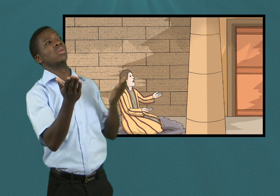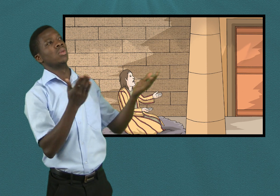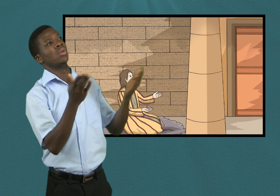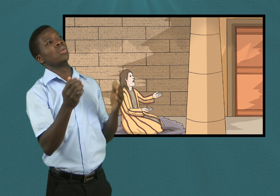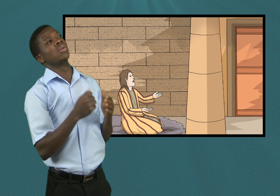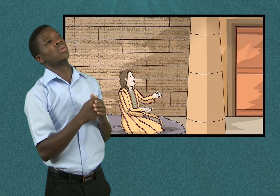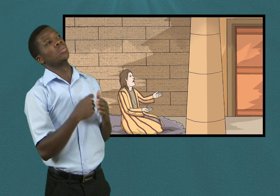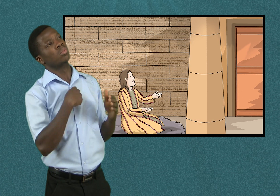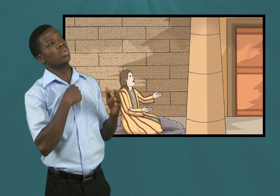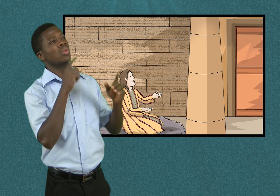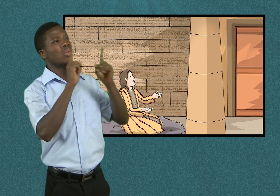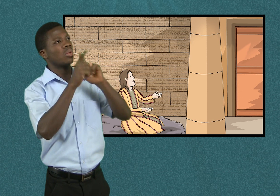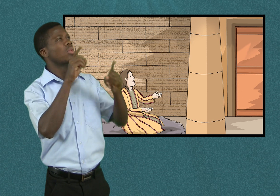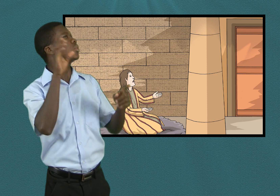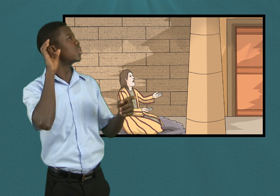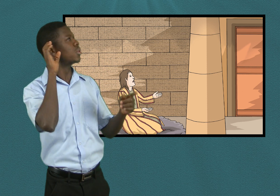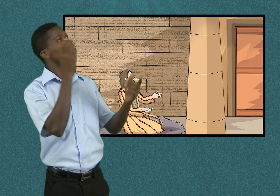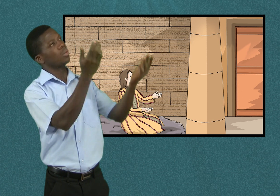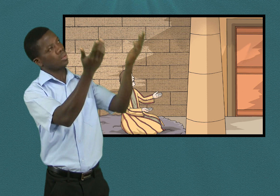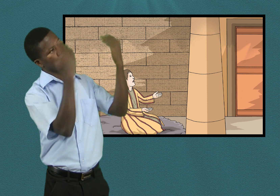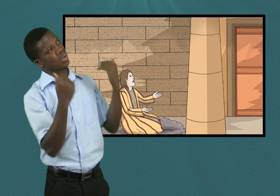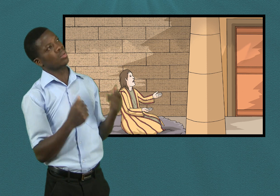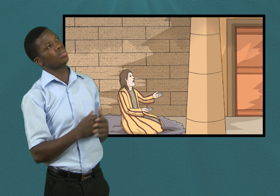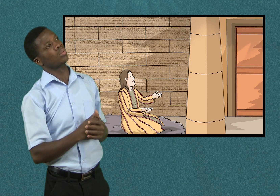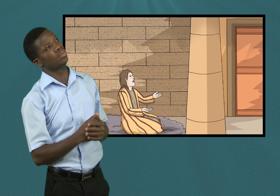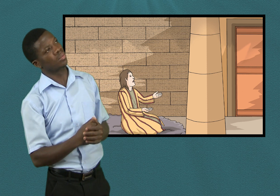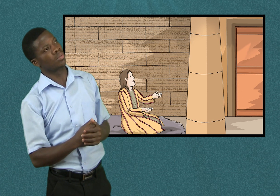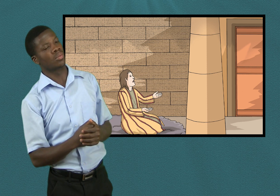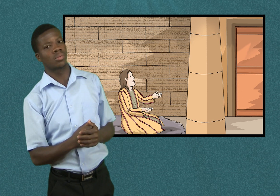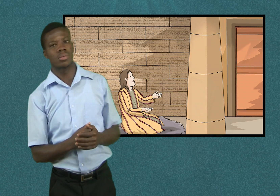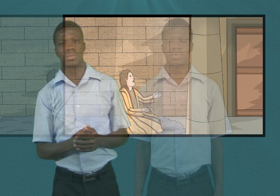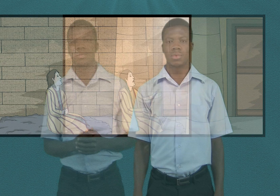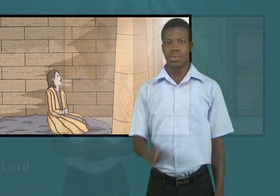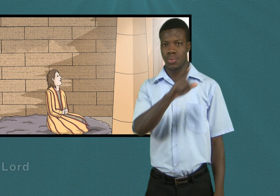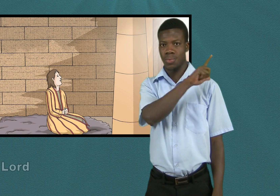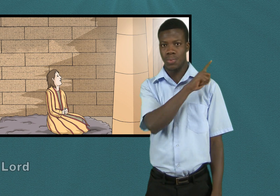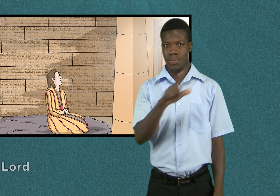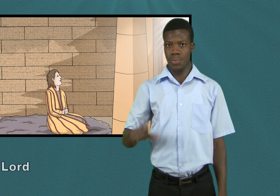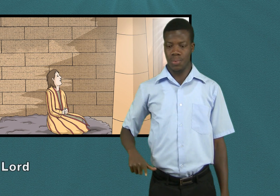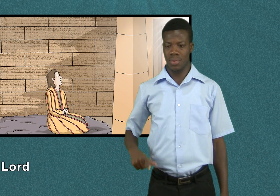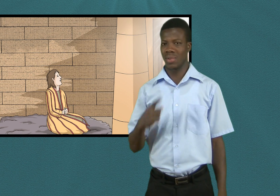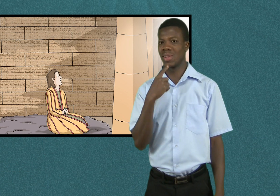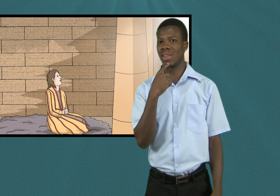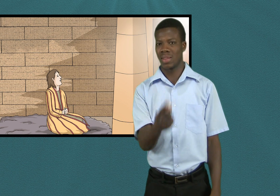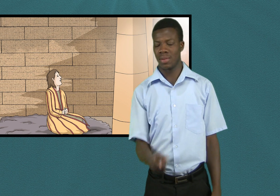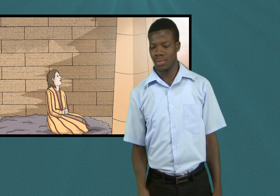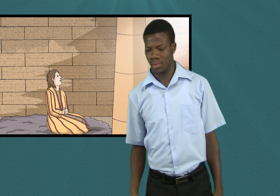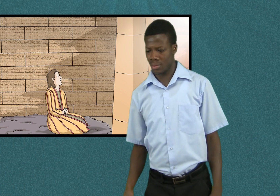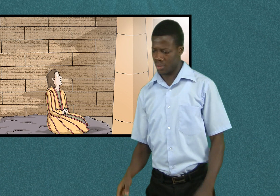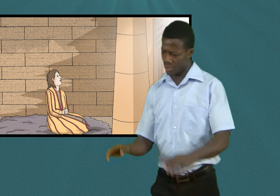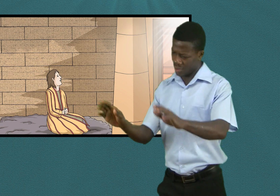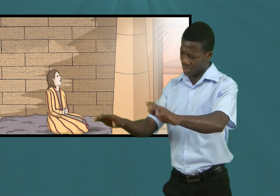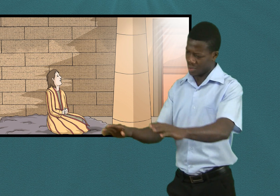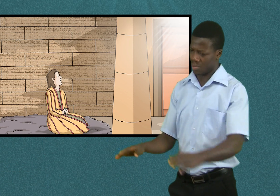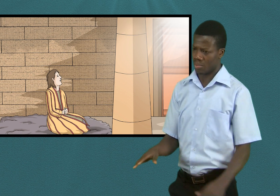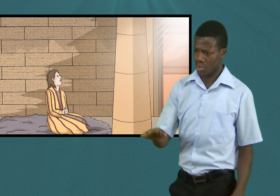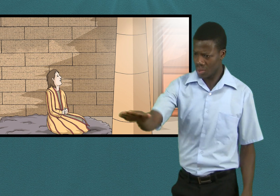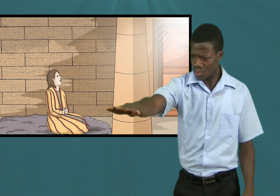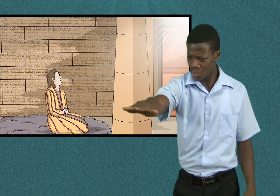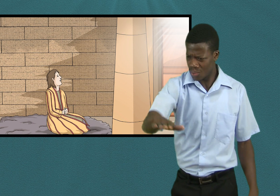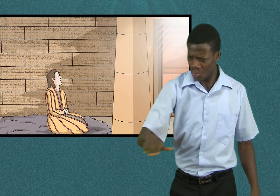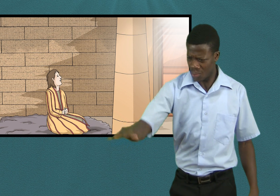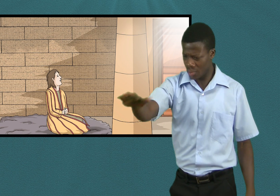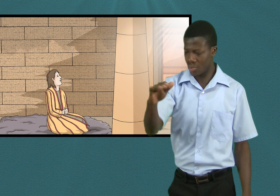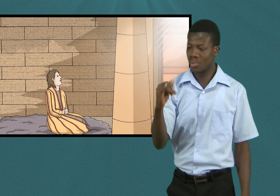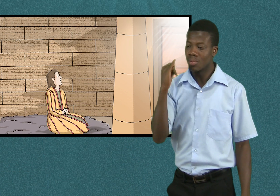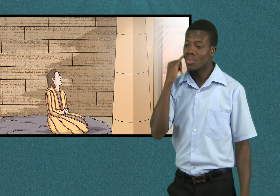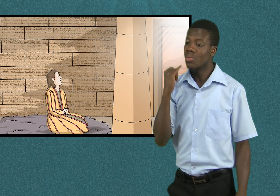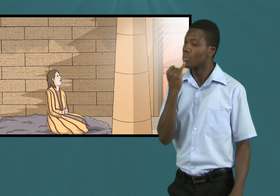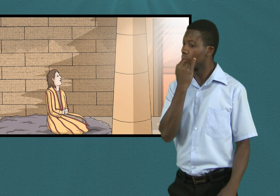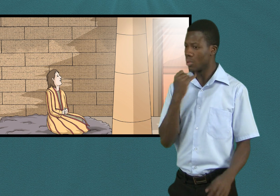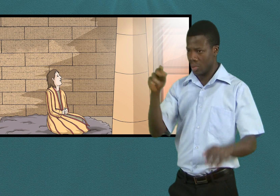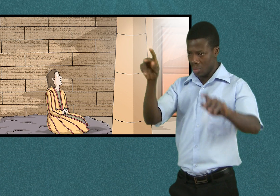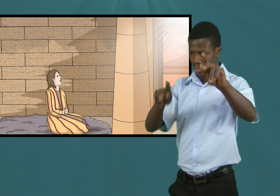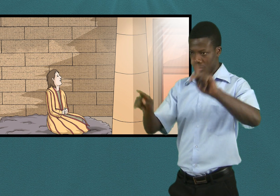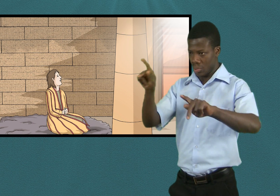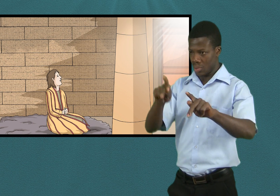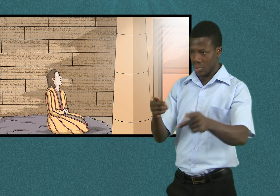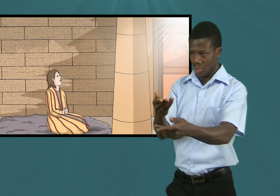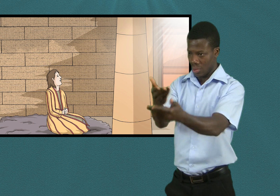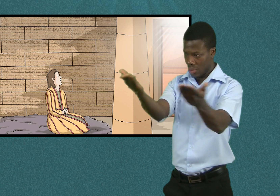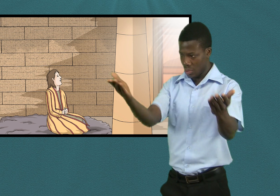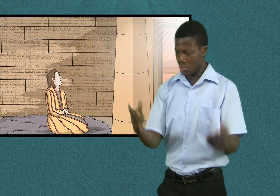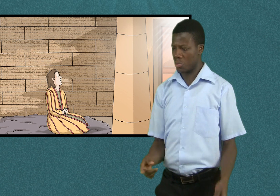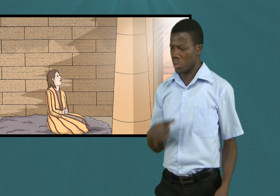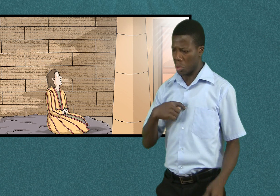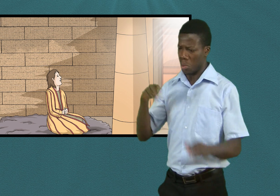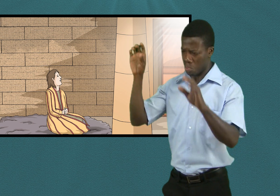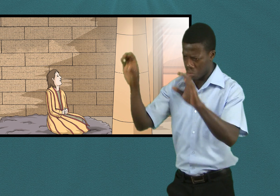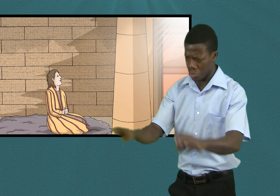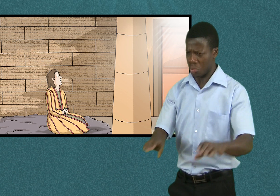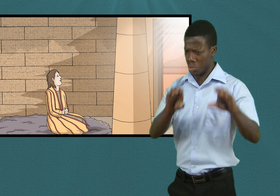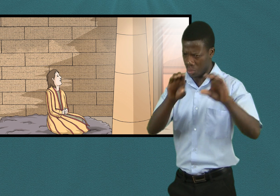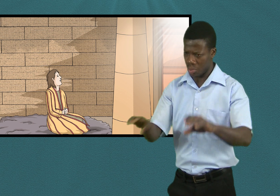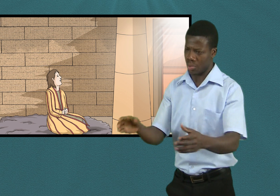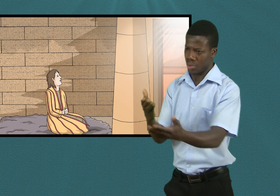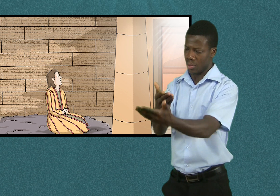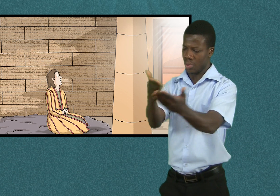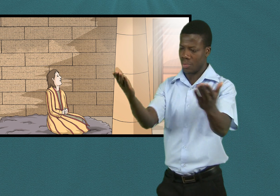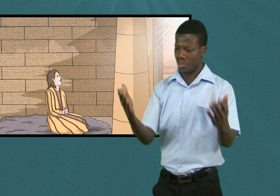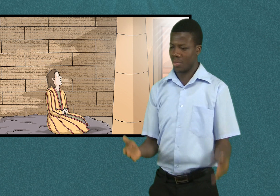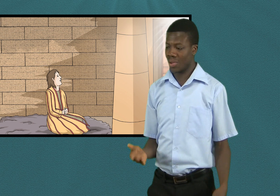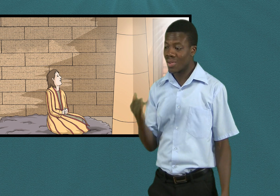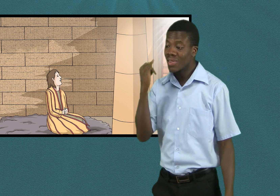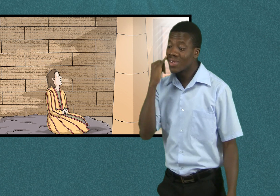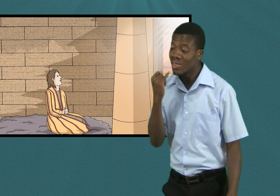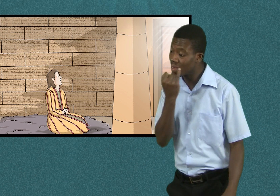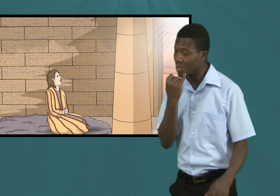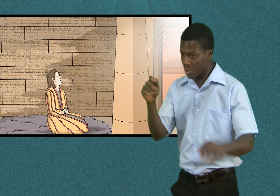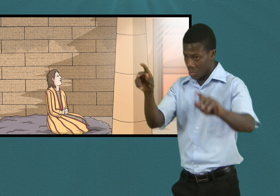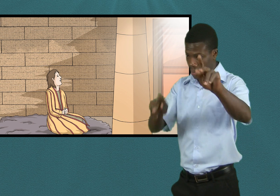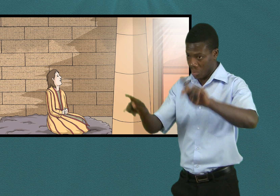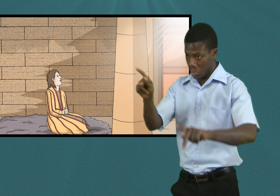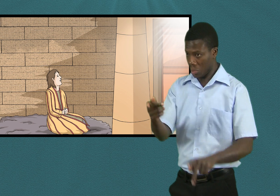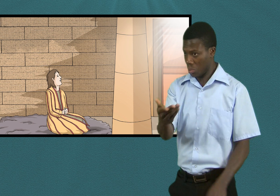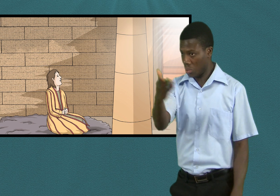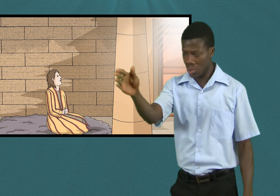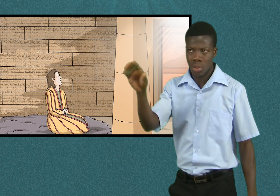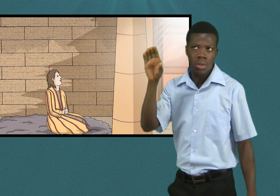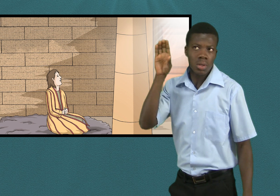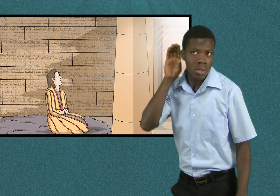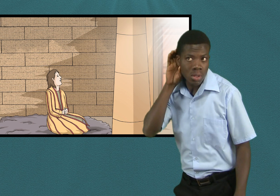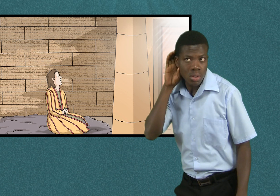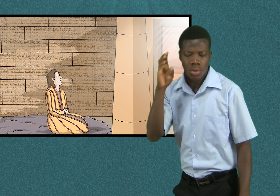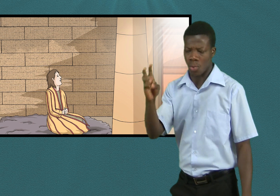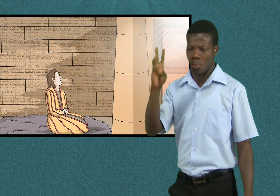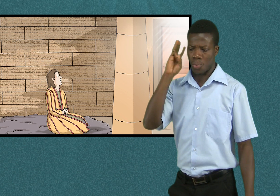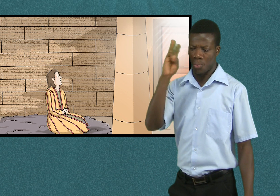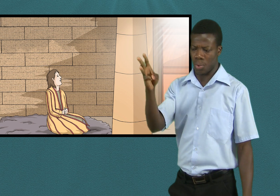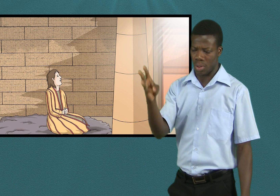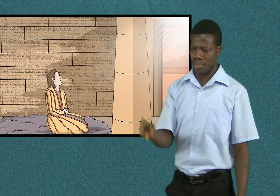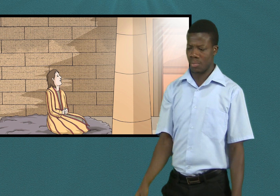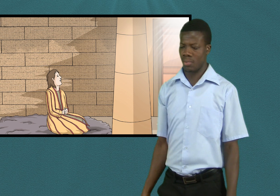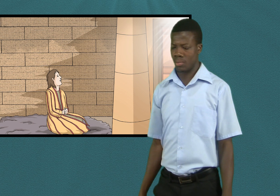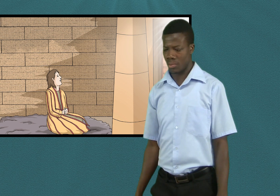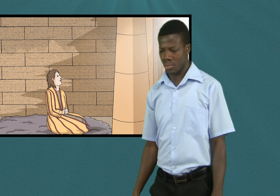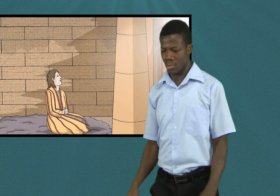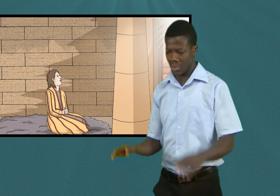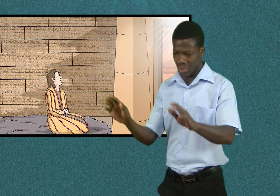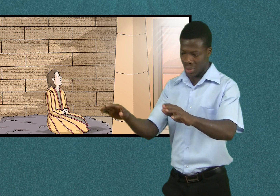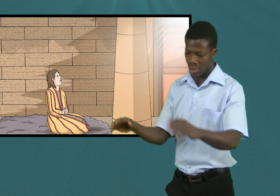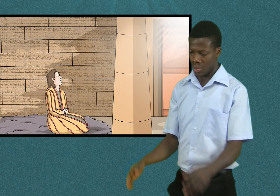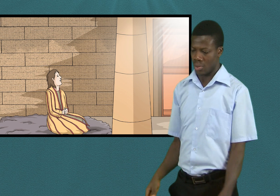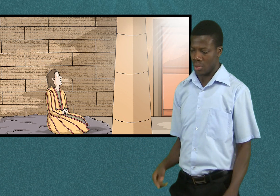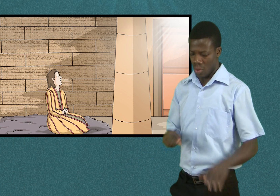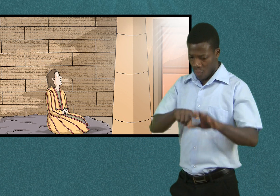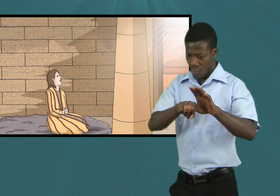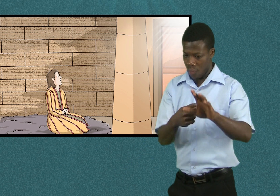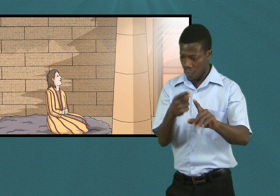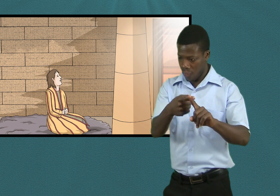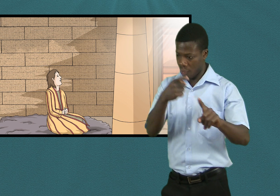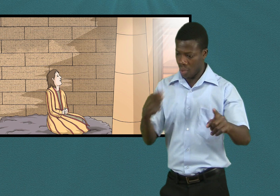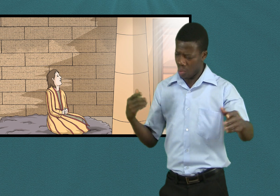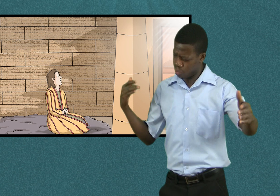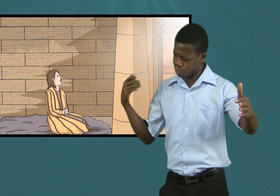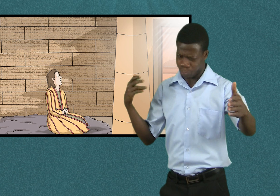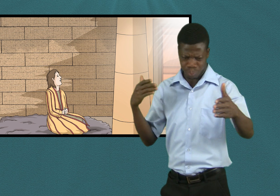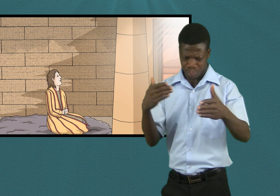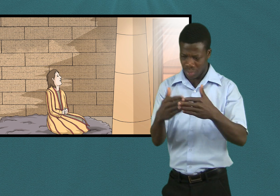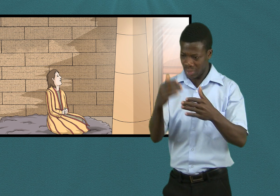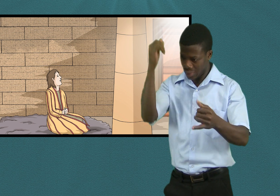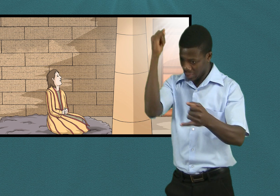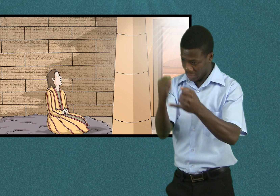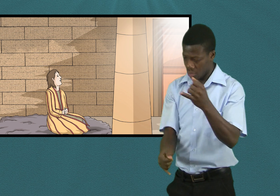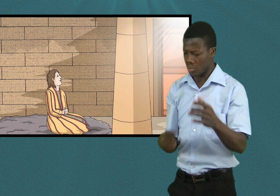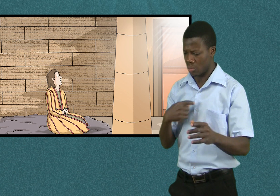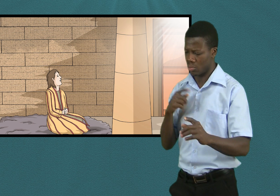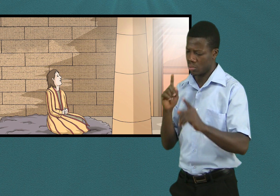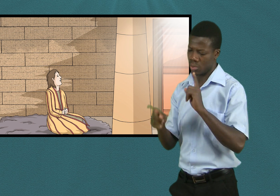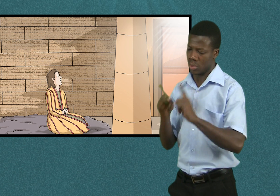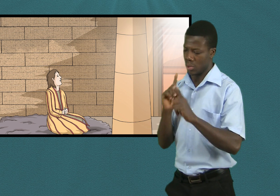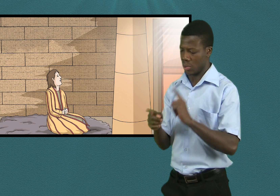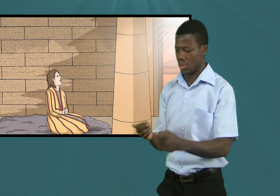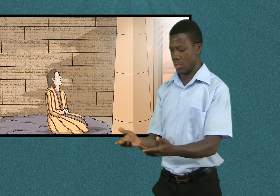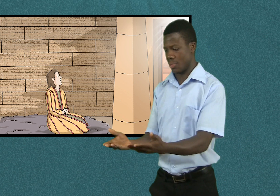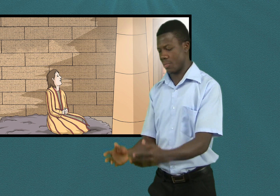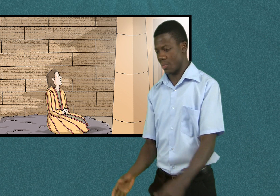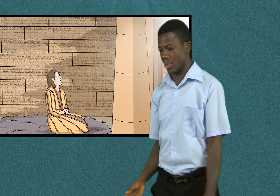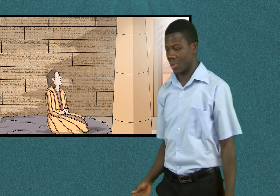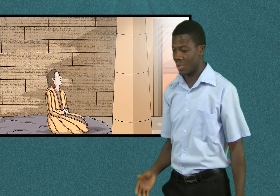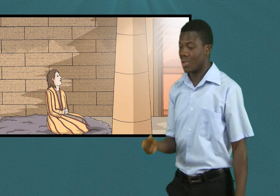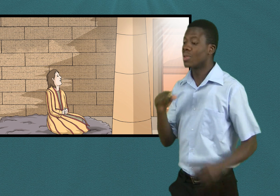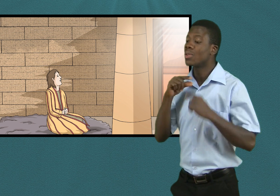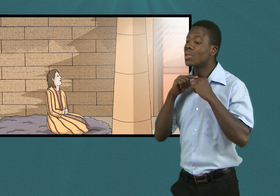Then the LORD said to Samuel, “I am about to do something in Israel at which the ears of all who hear it will tingle.